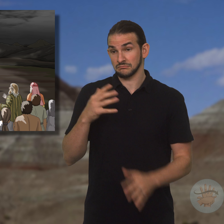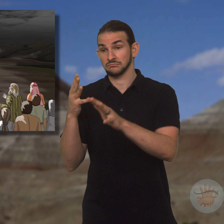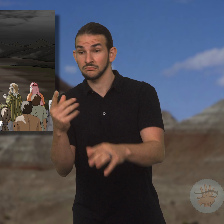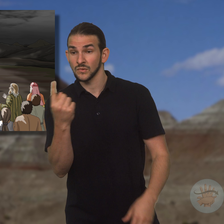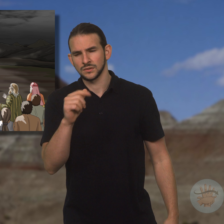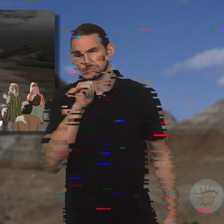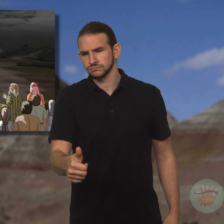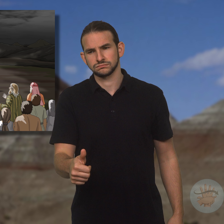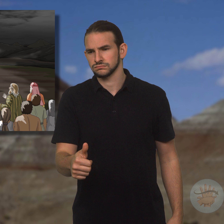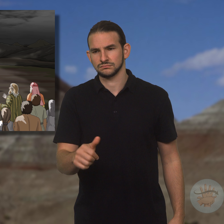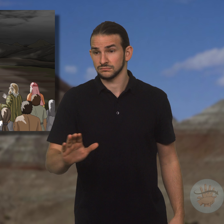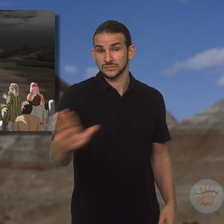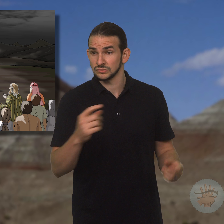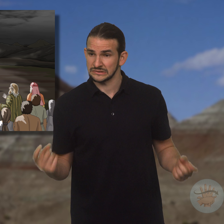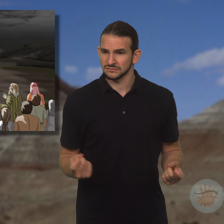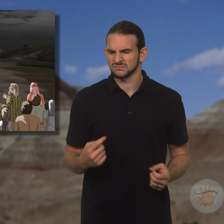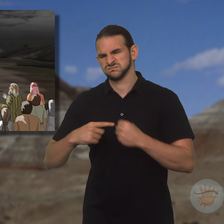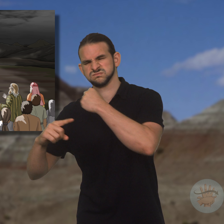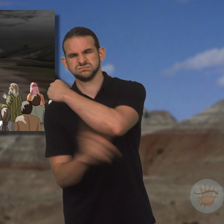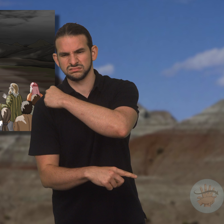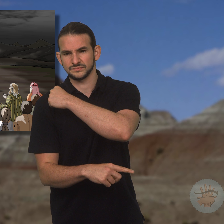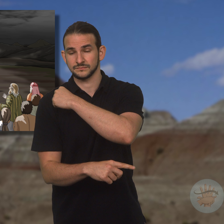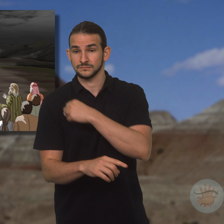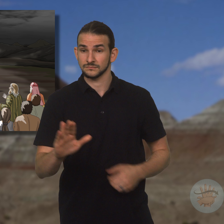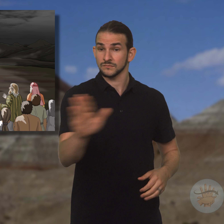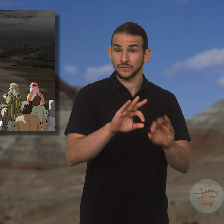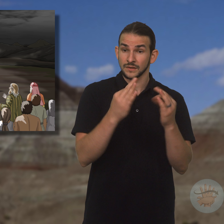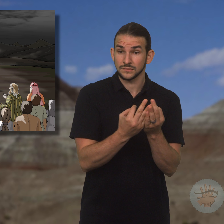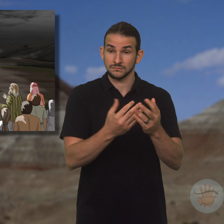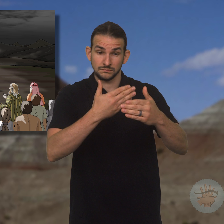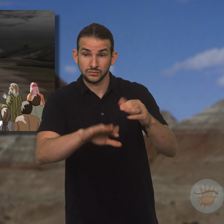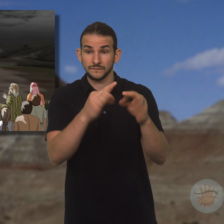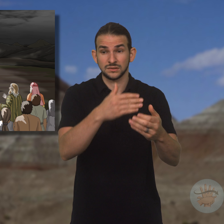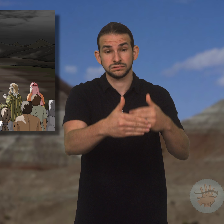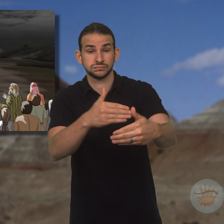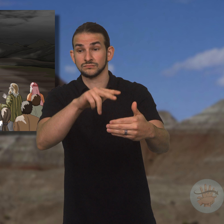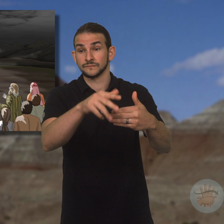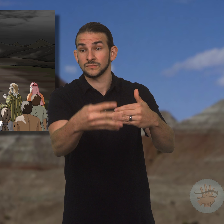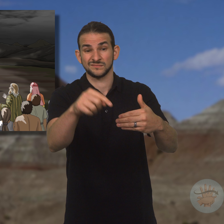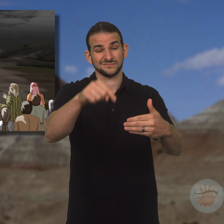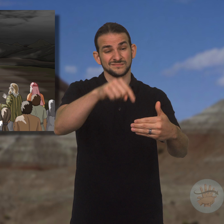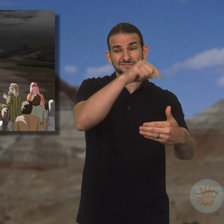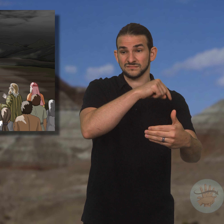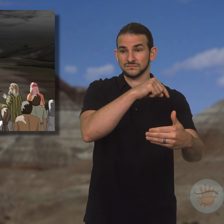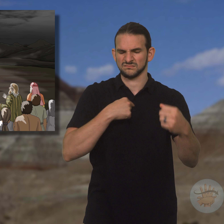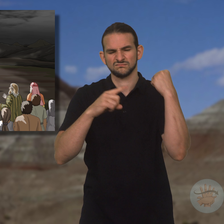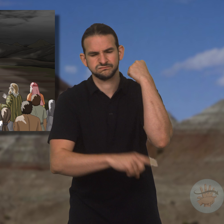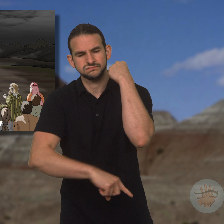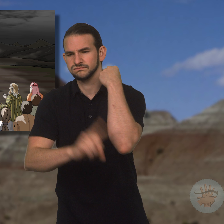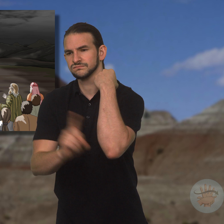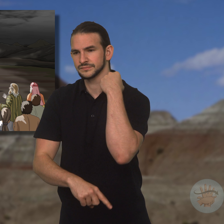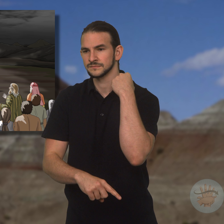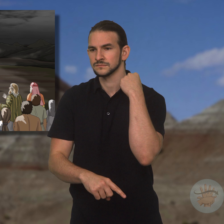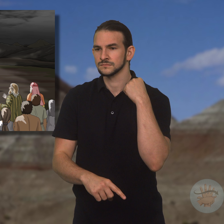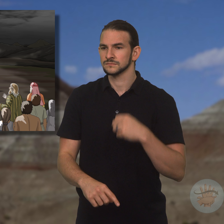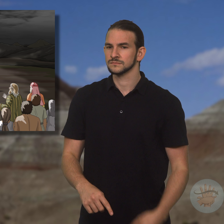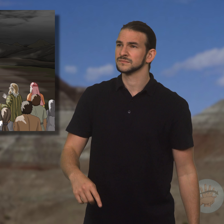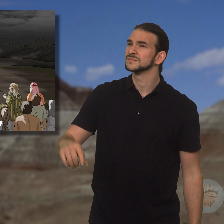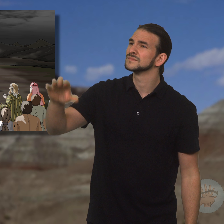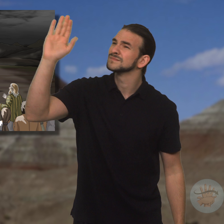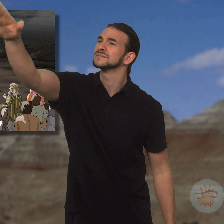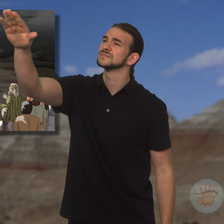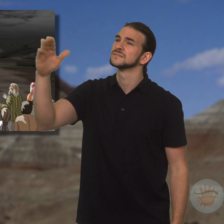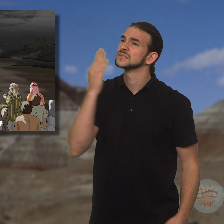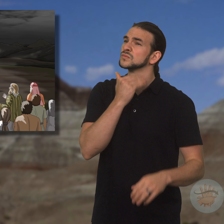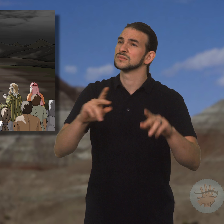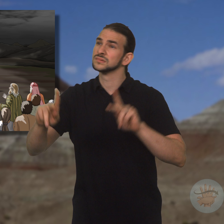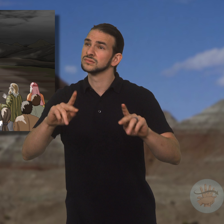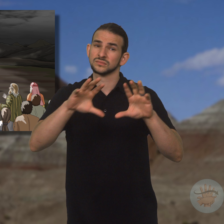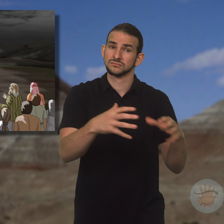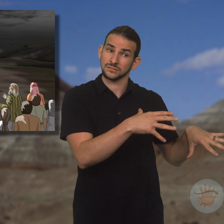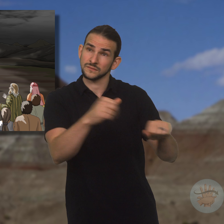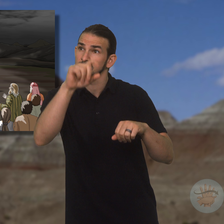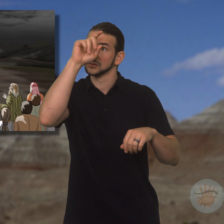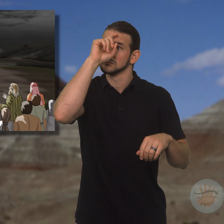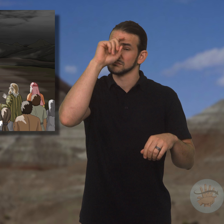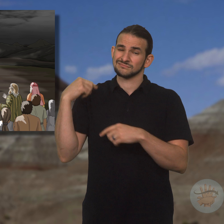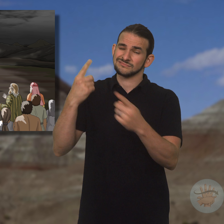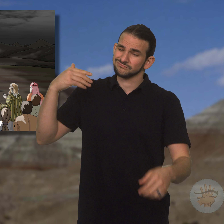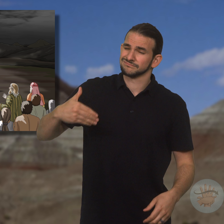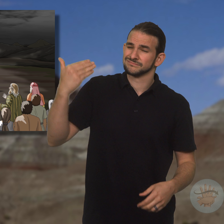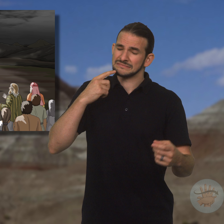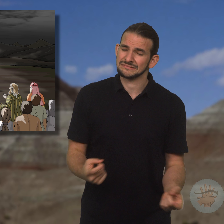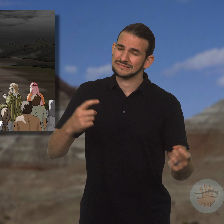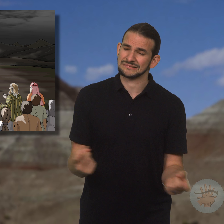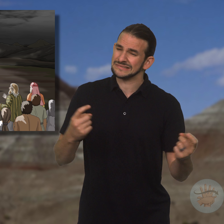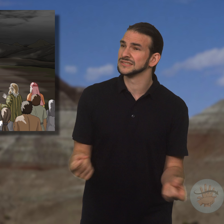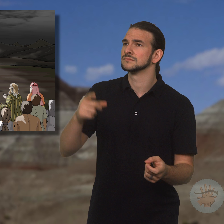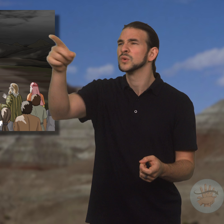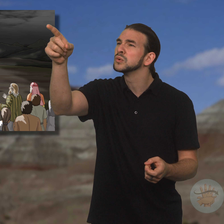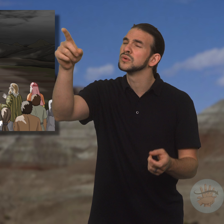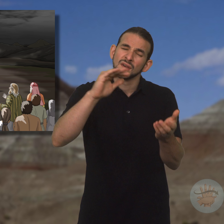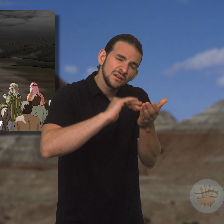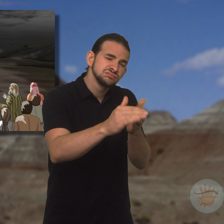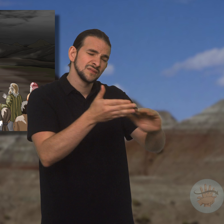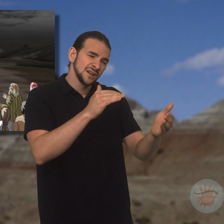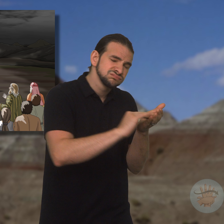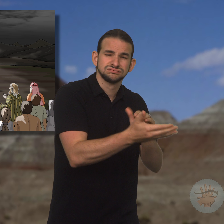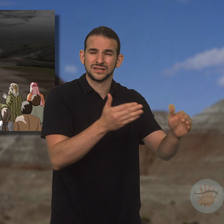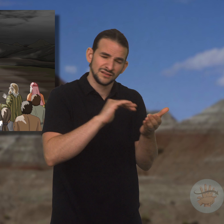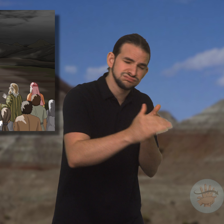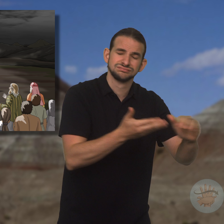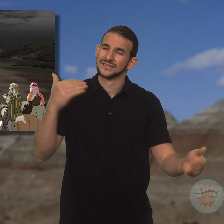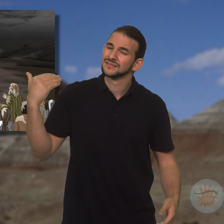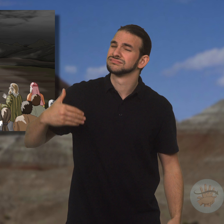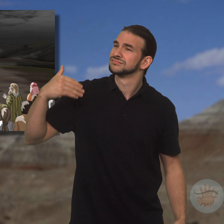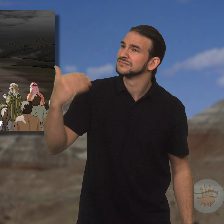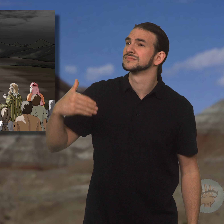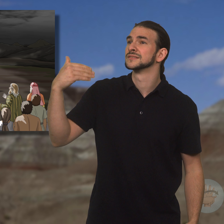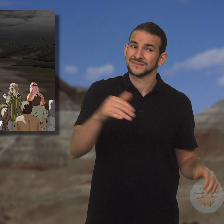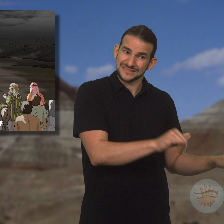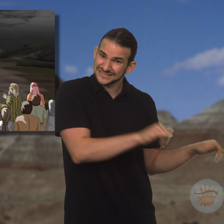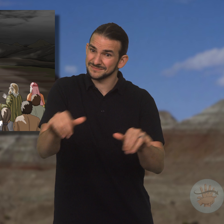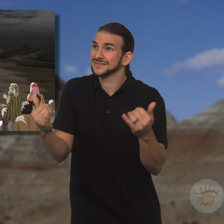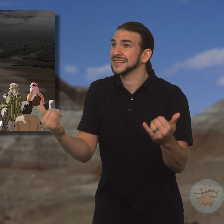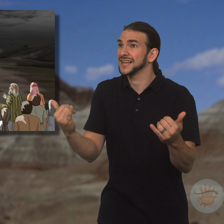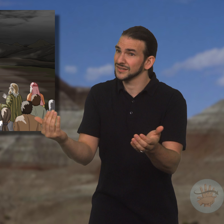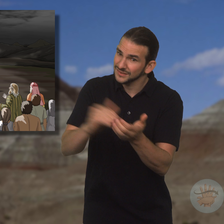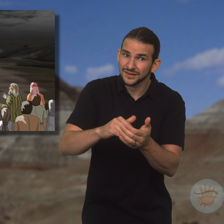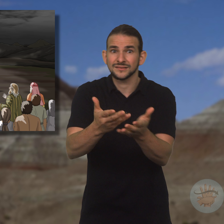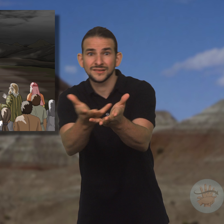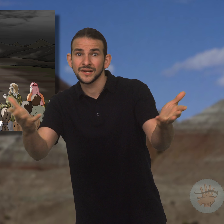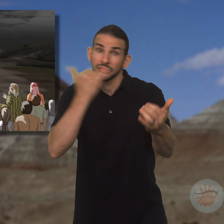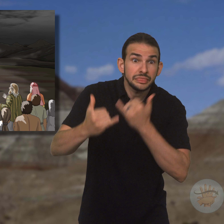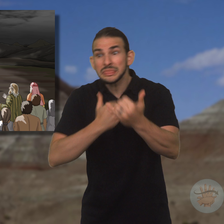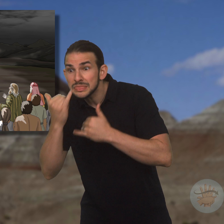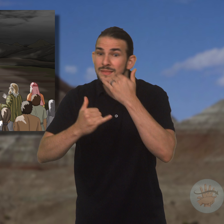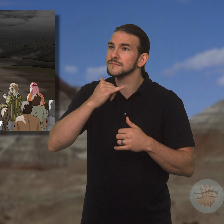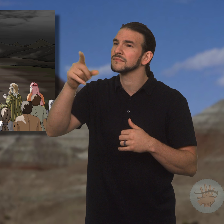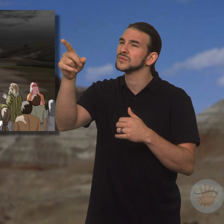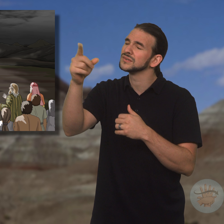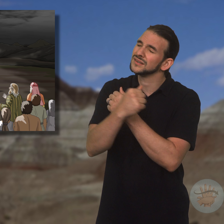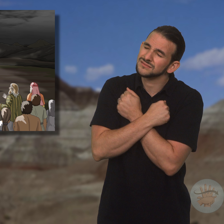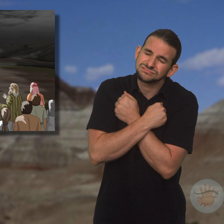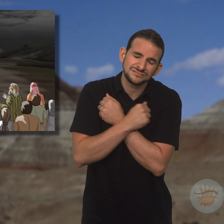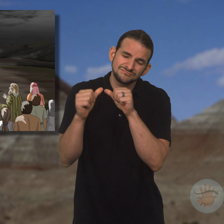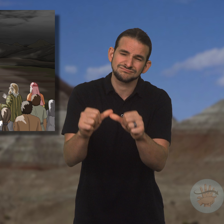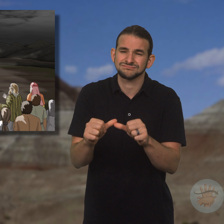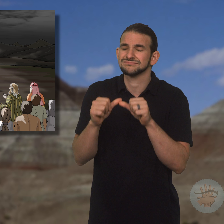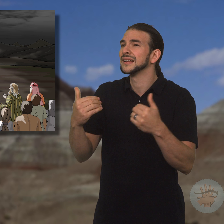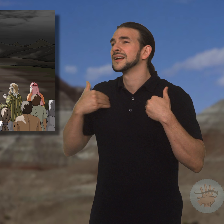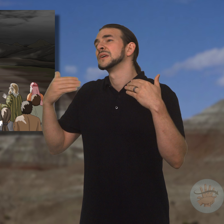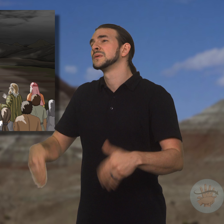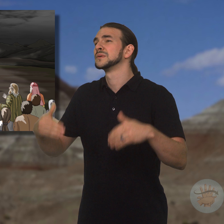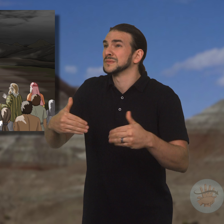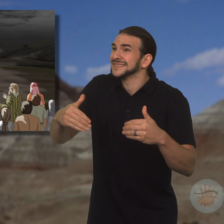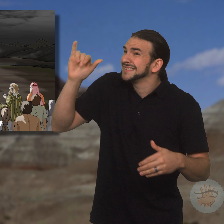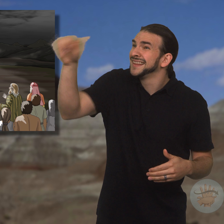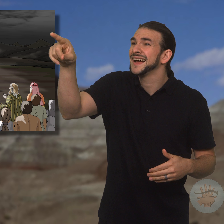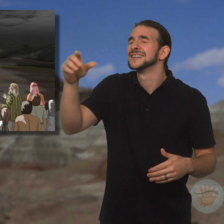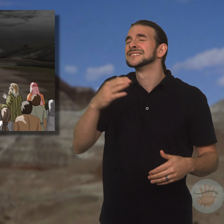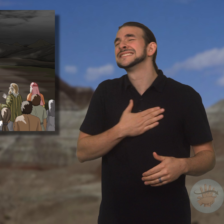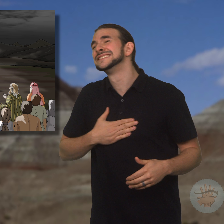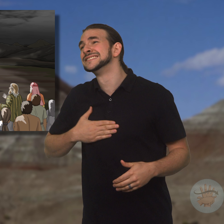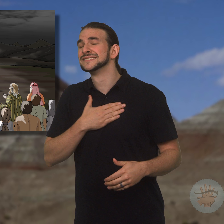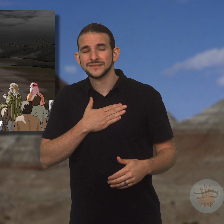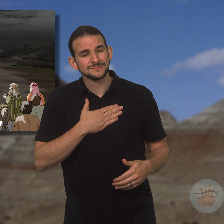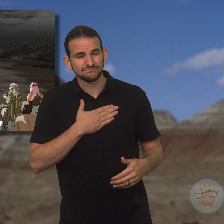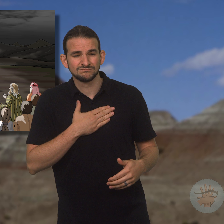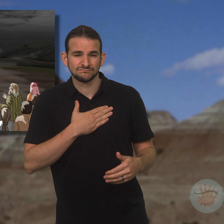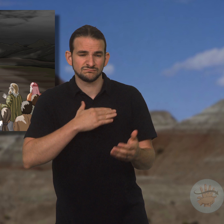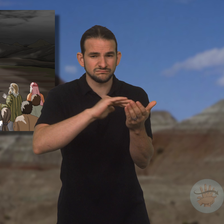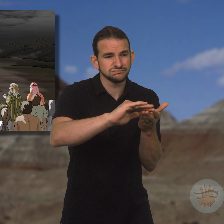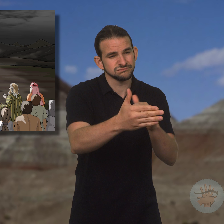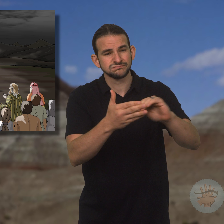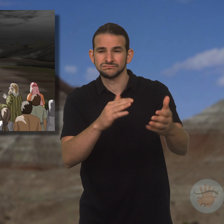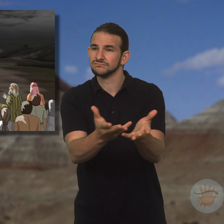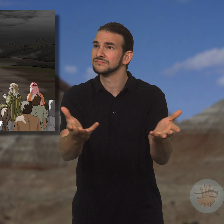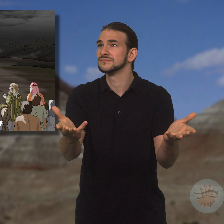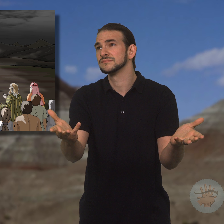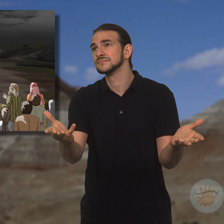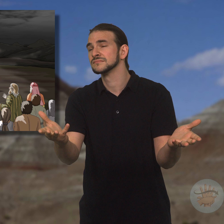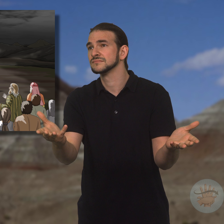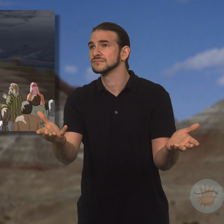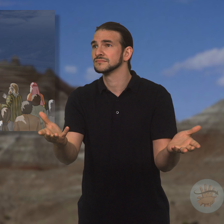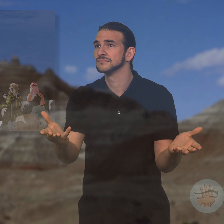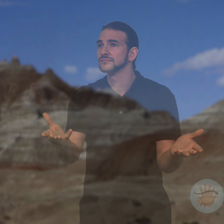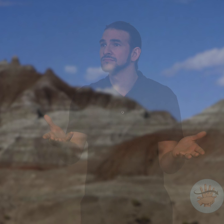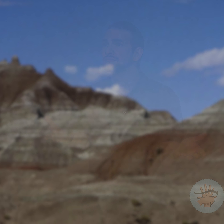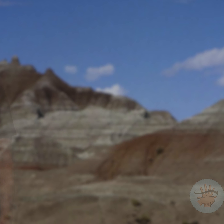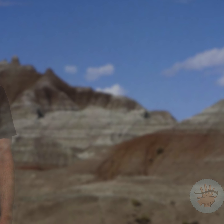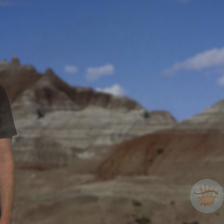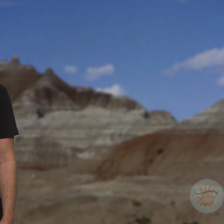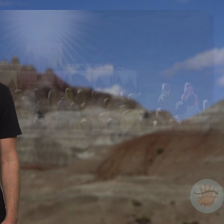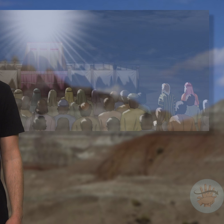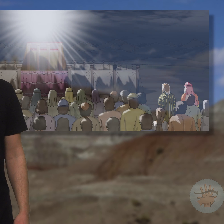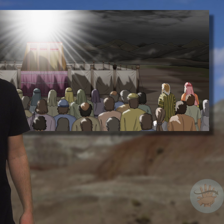He will visit the iniquity of the fathers upon their children to the third and fourth generation.’ Pardon, I pray, the iniquity of this people, in keeping with the greatness of Your loving devotion, just as You have forgiven them ever since they left Egypt.”